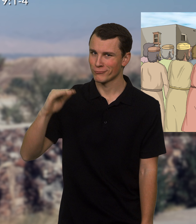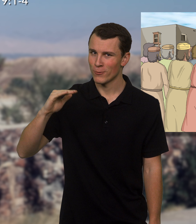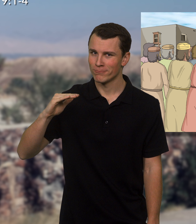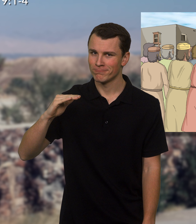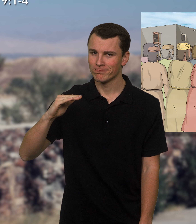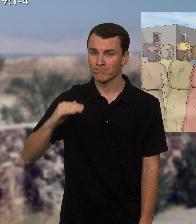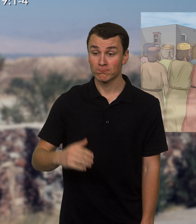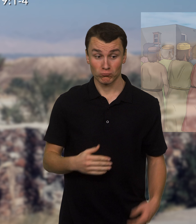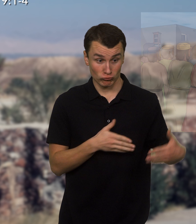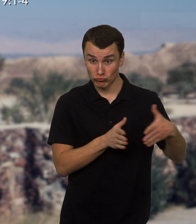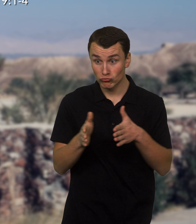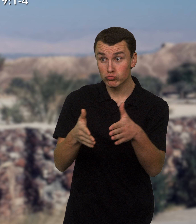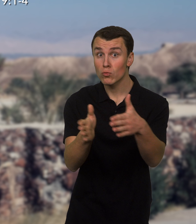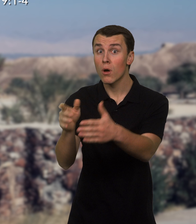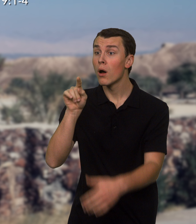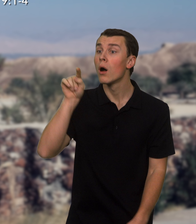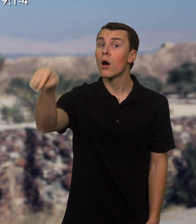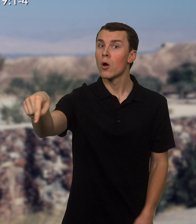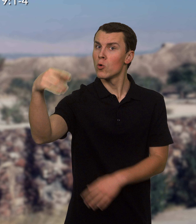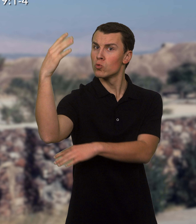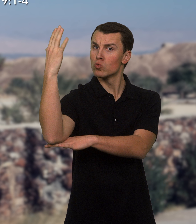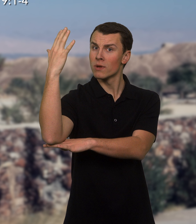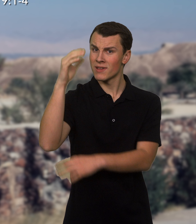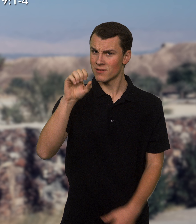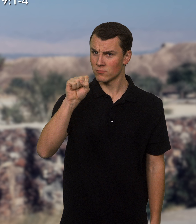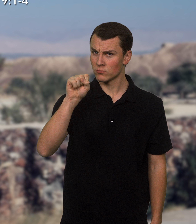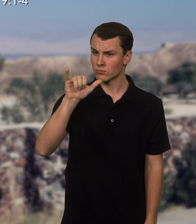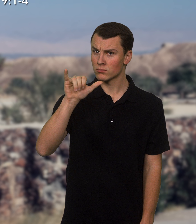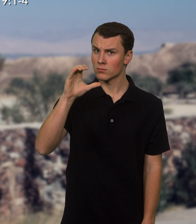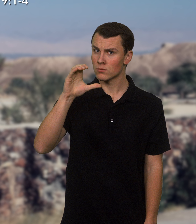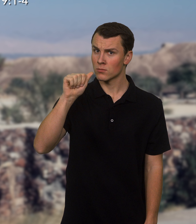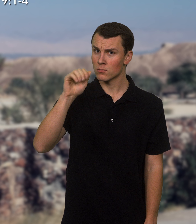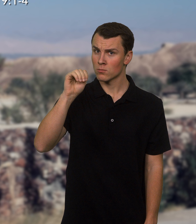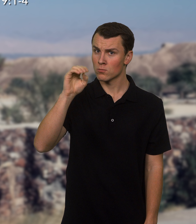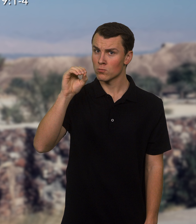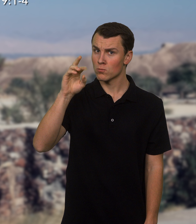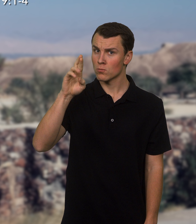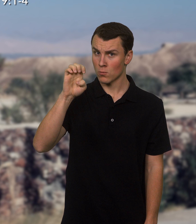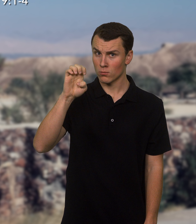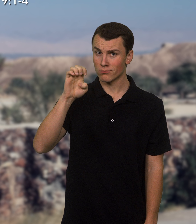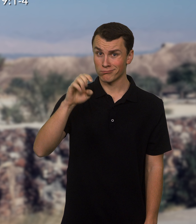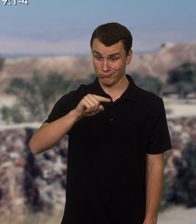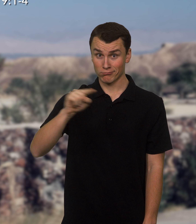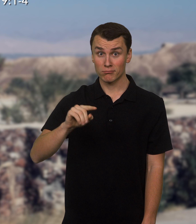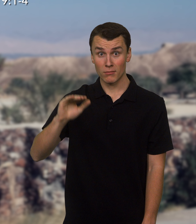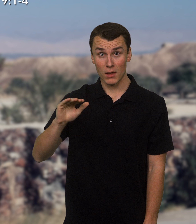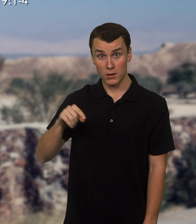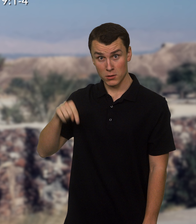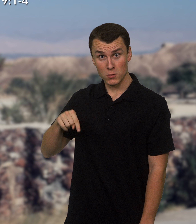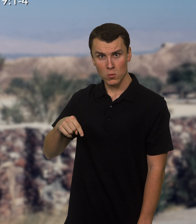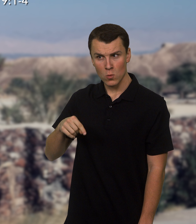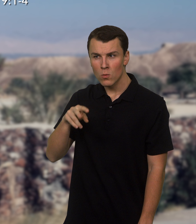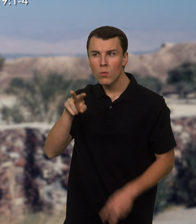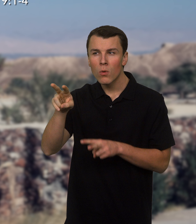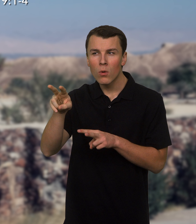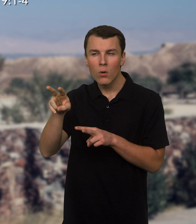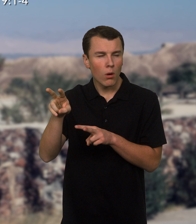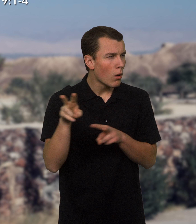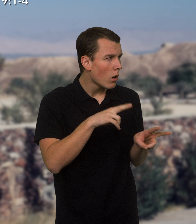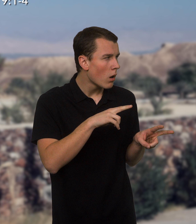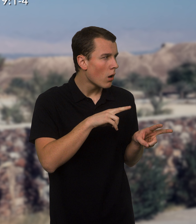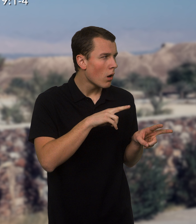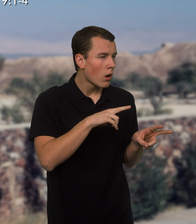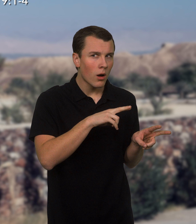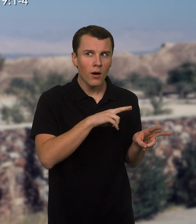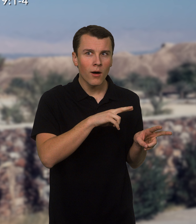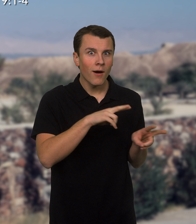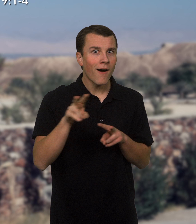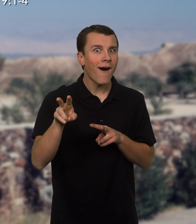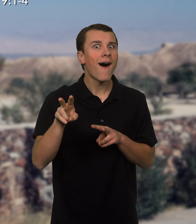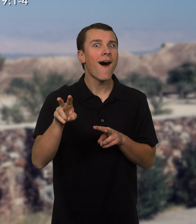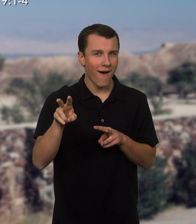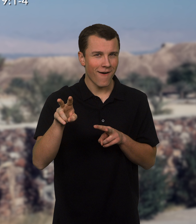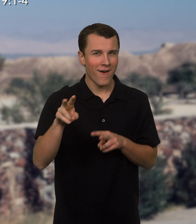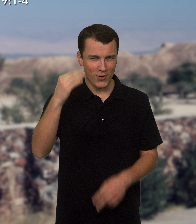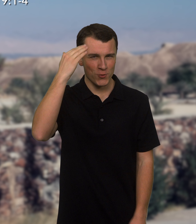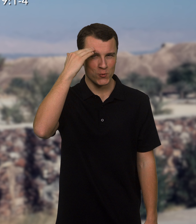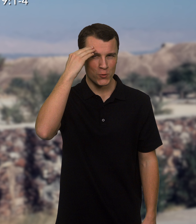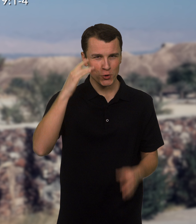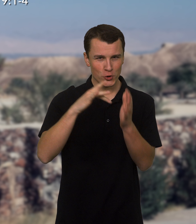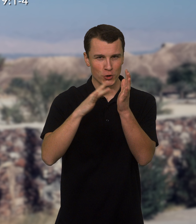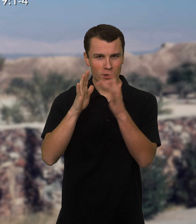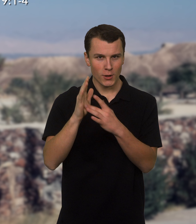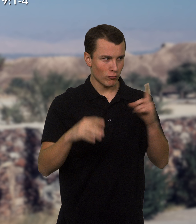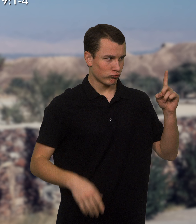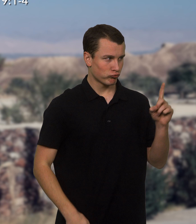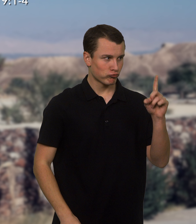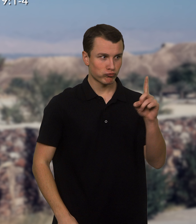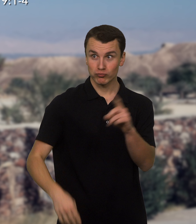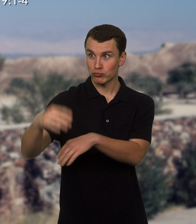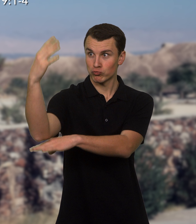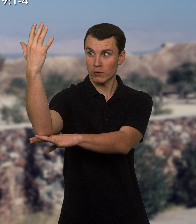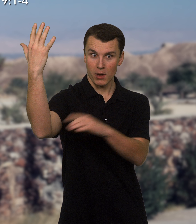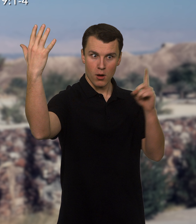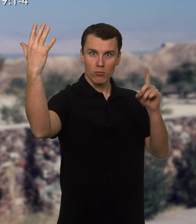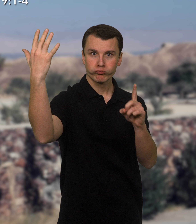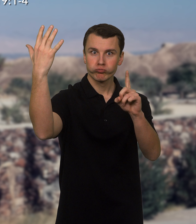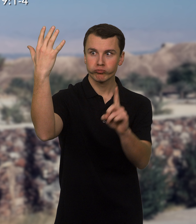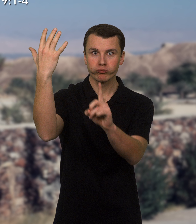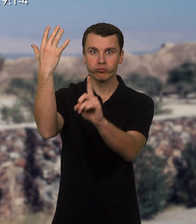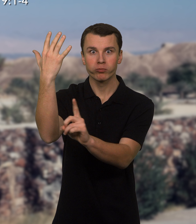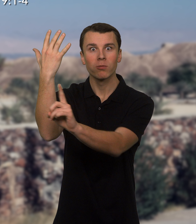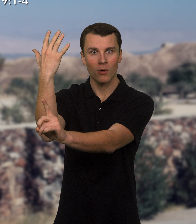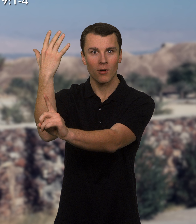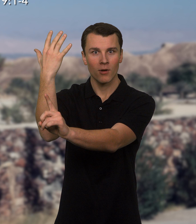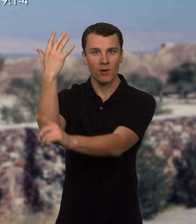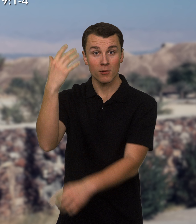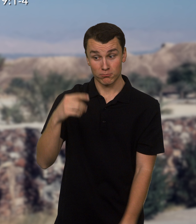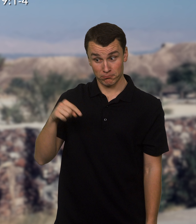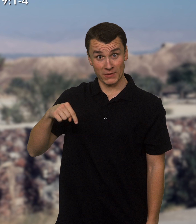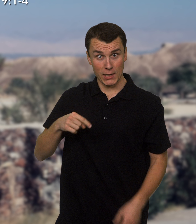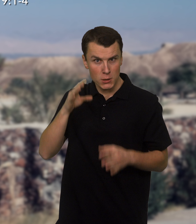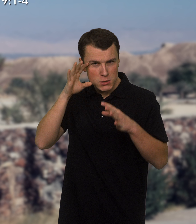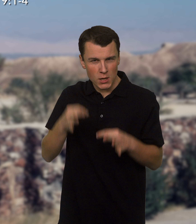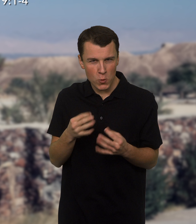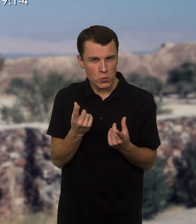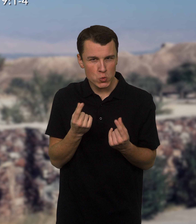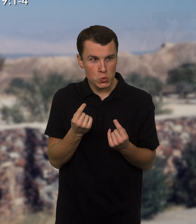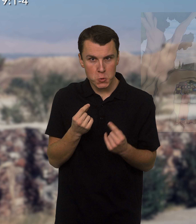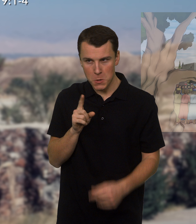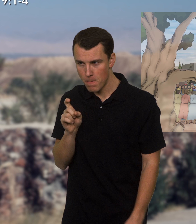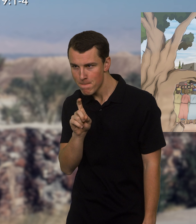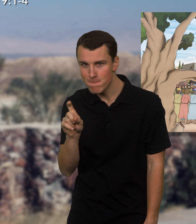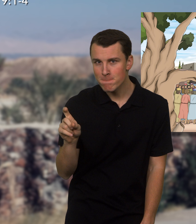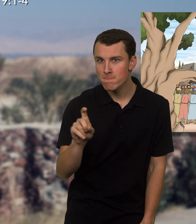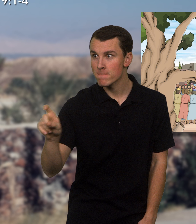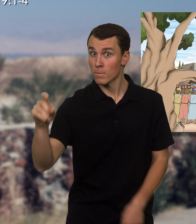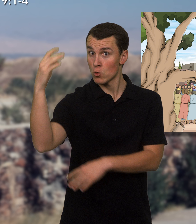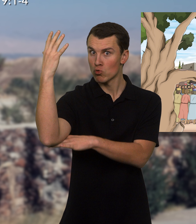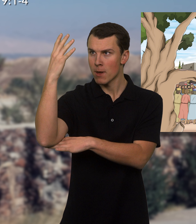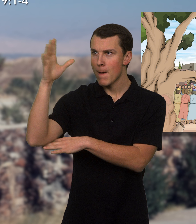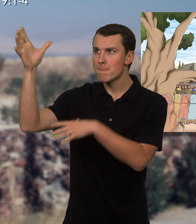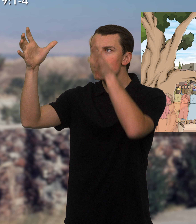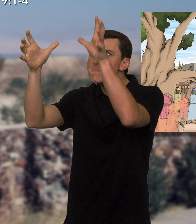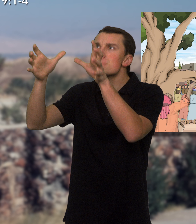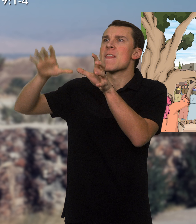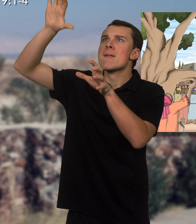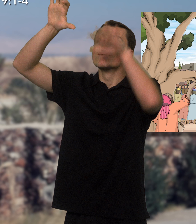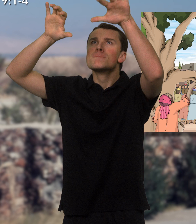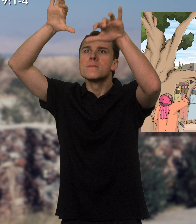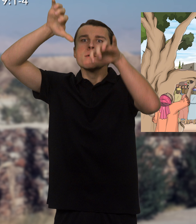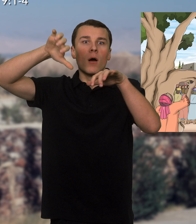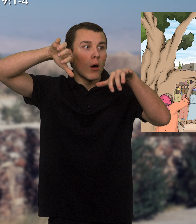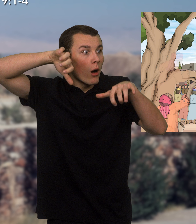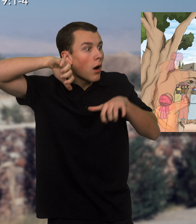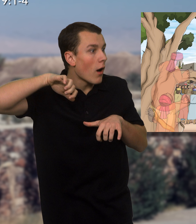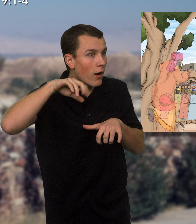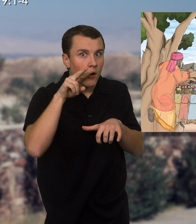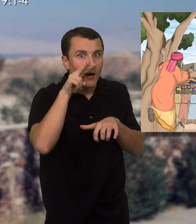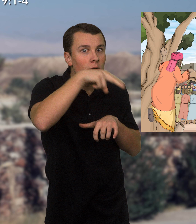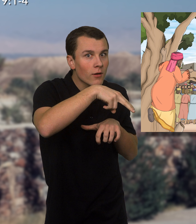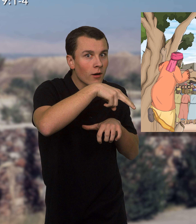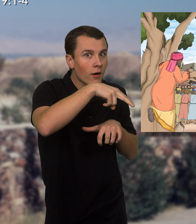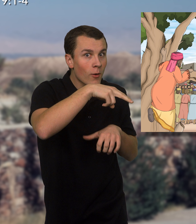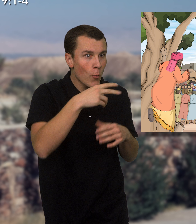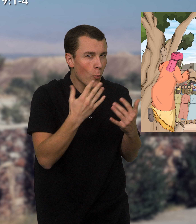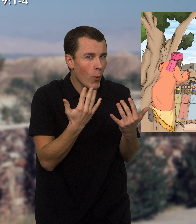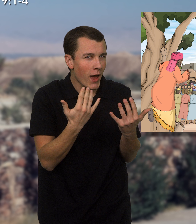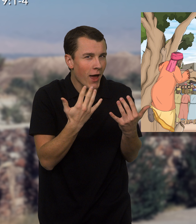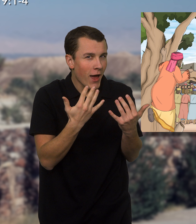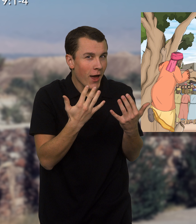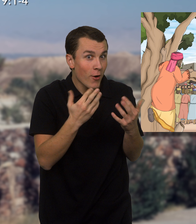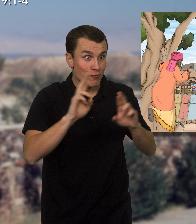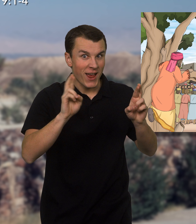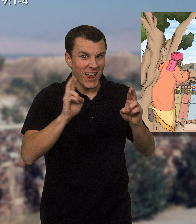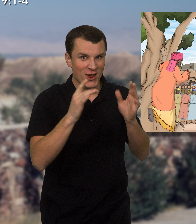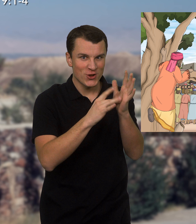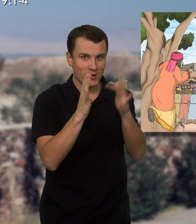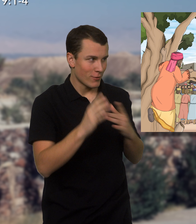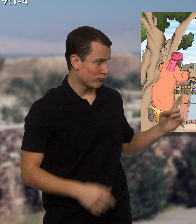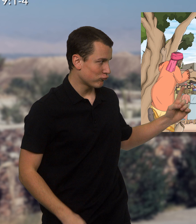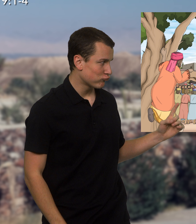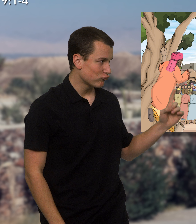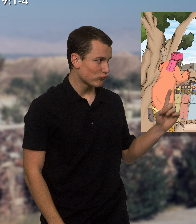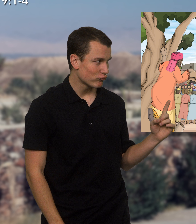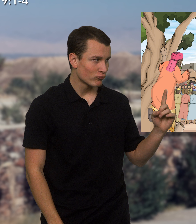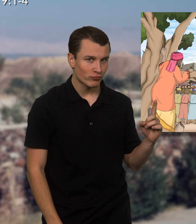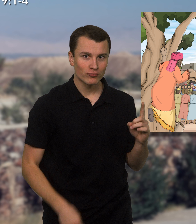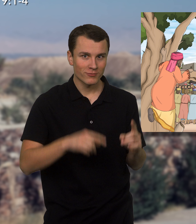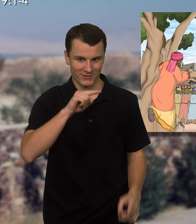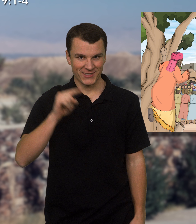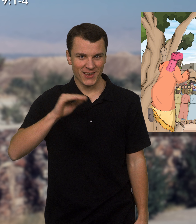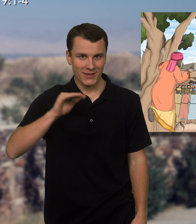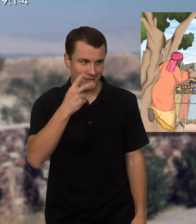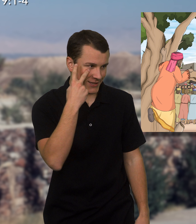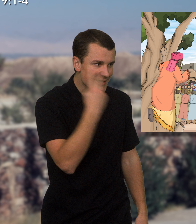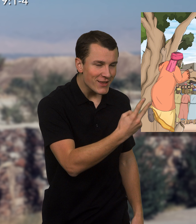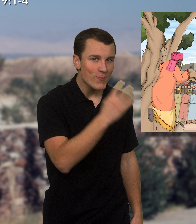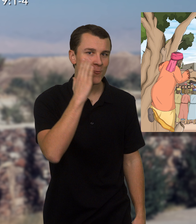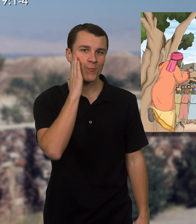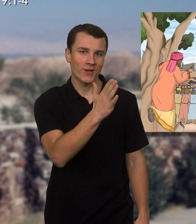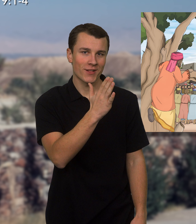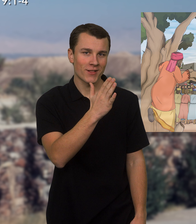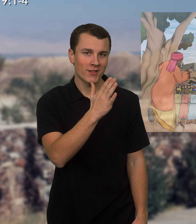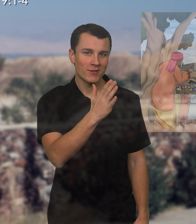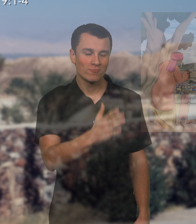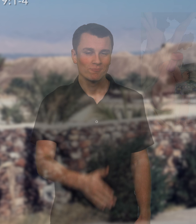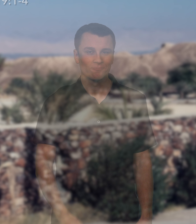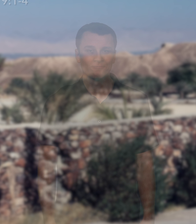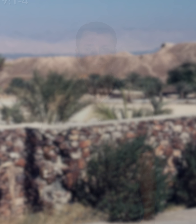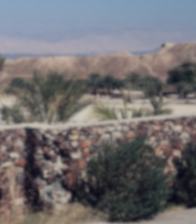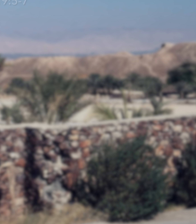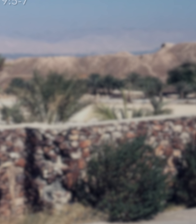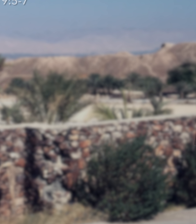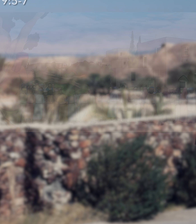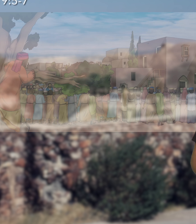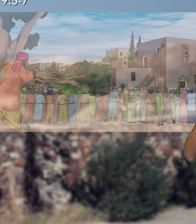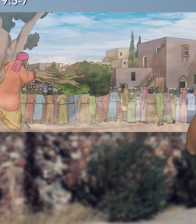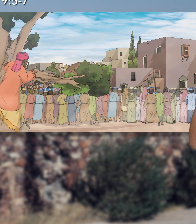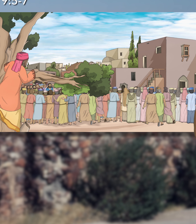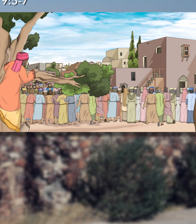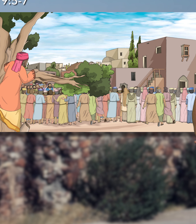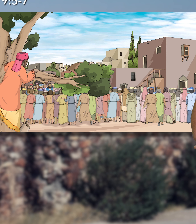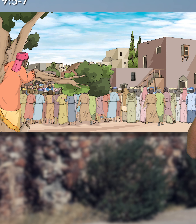So he ran on ahead and climbed a sycamore tree to see Him, since Jesus was about to pass that way.